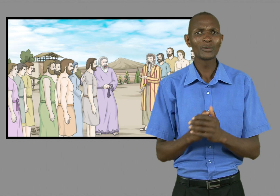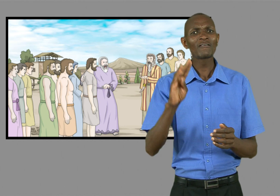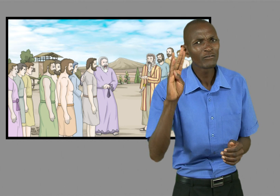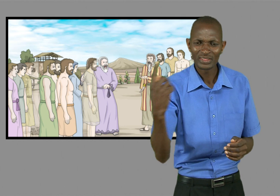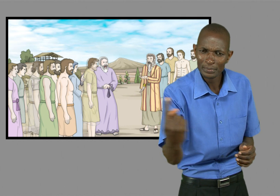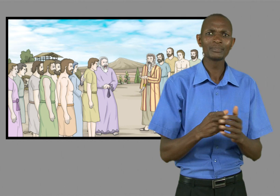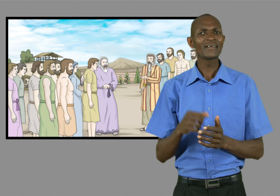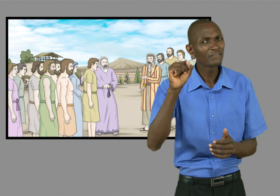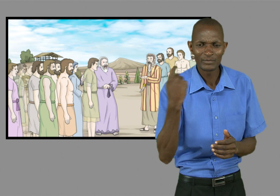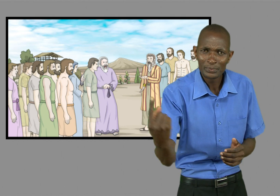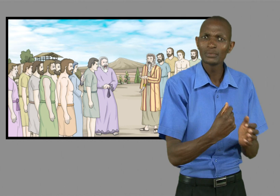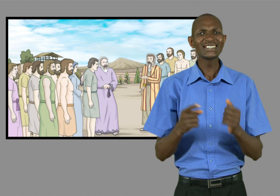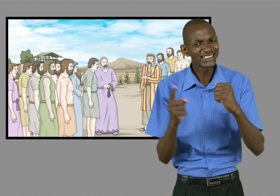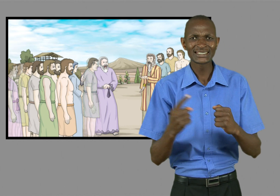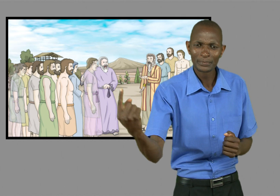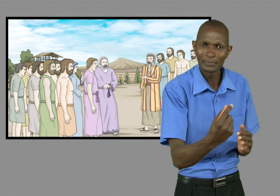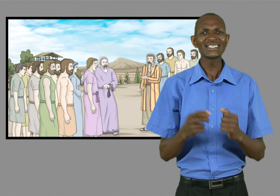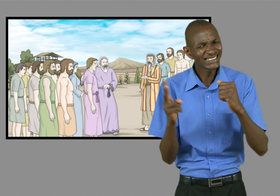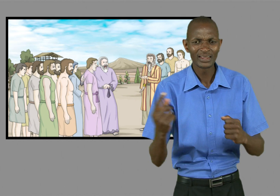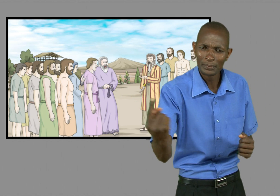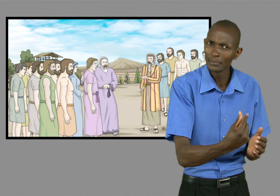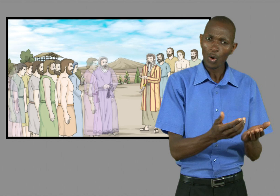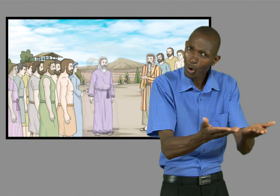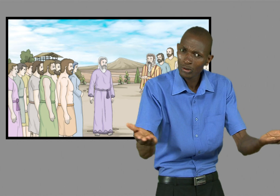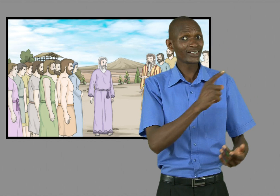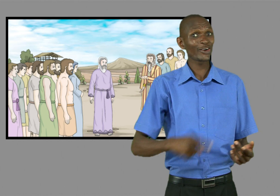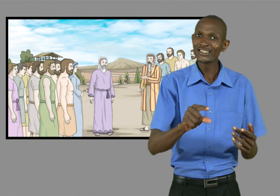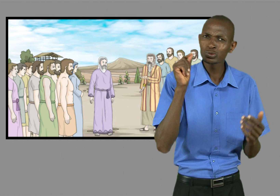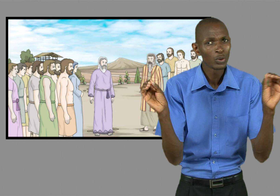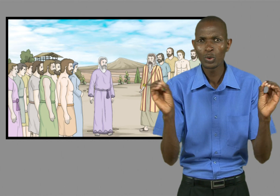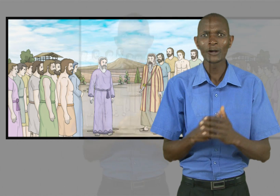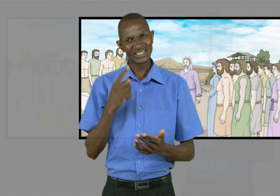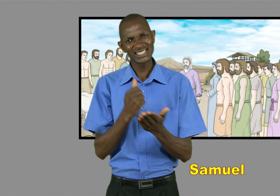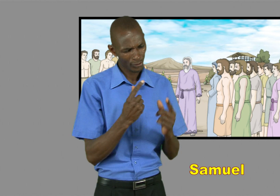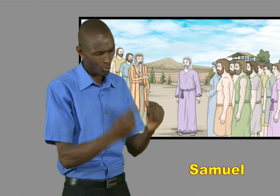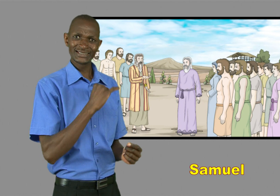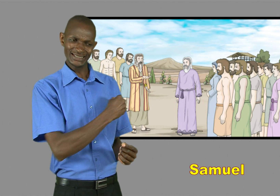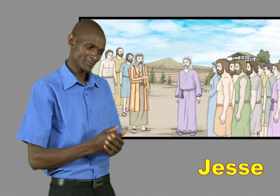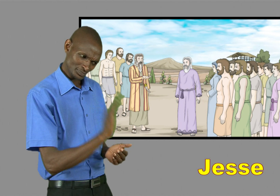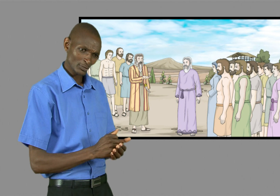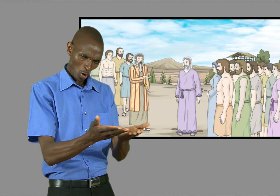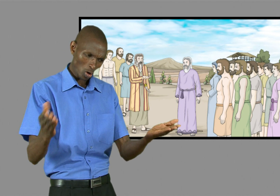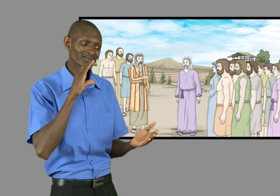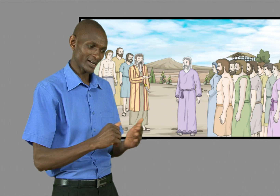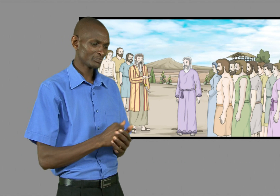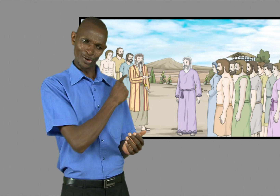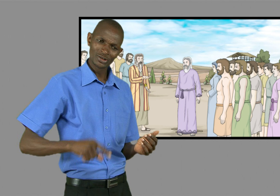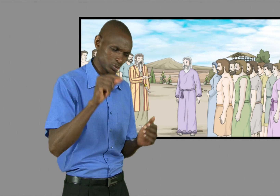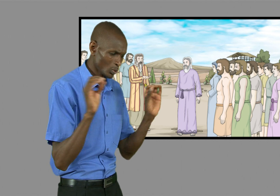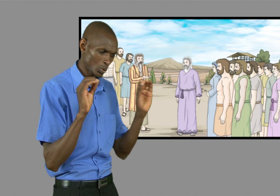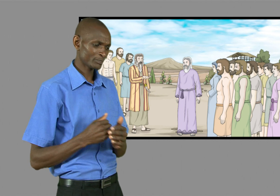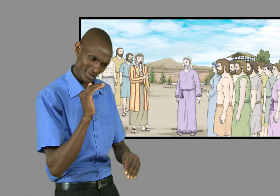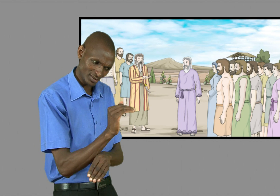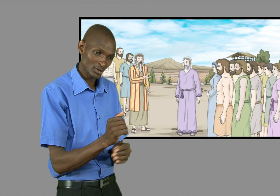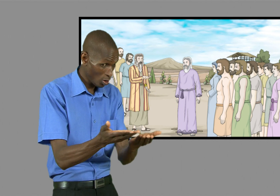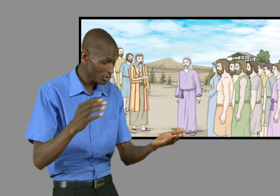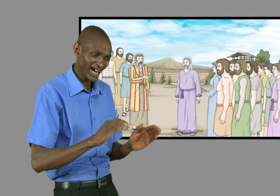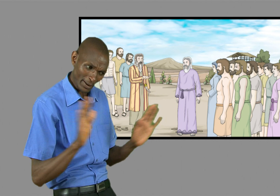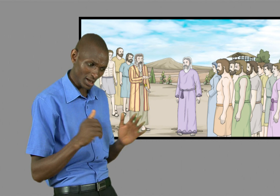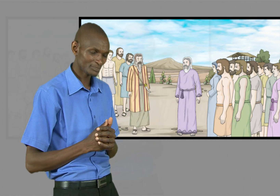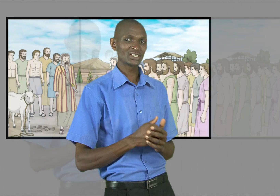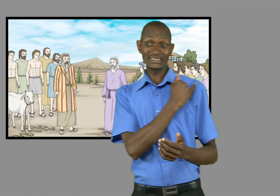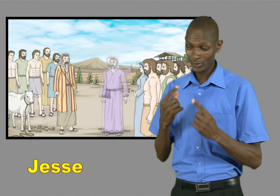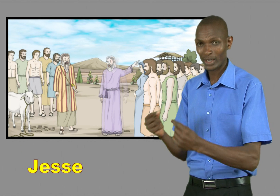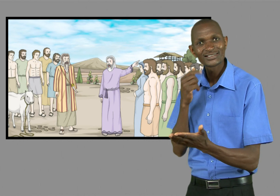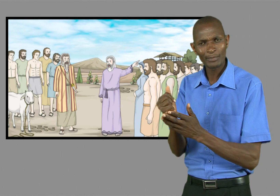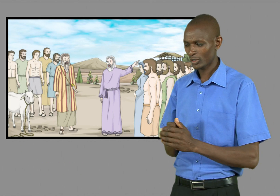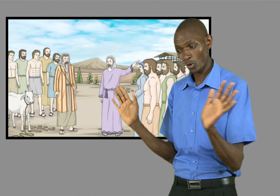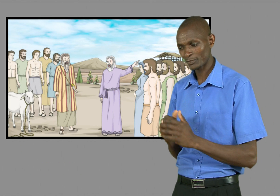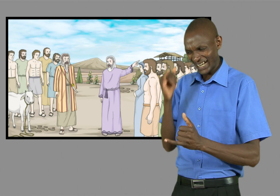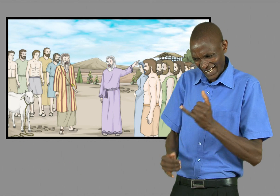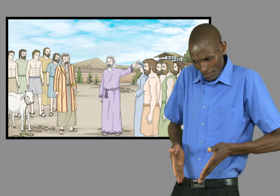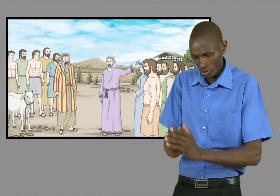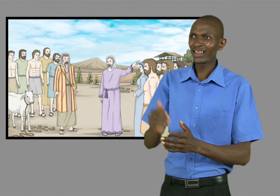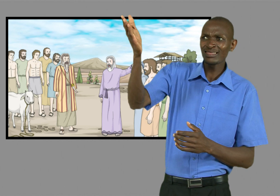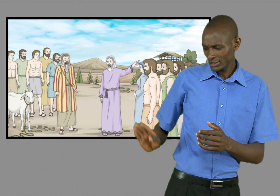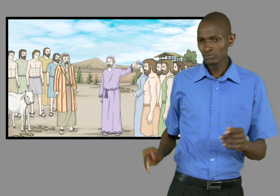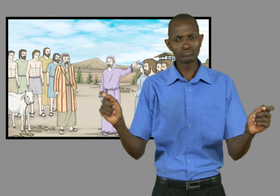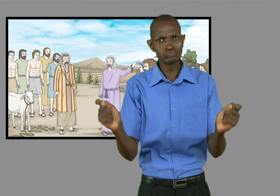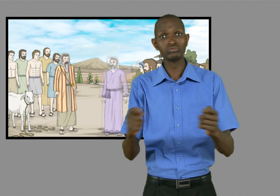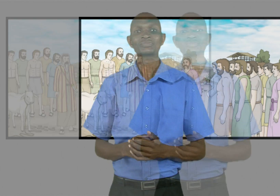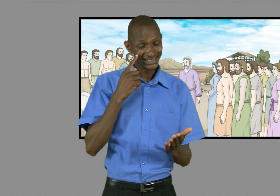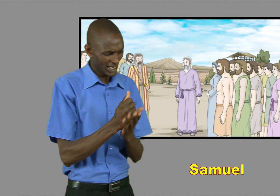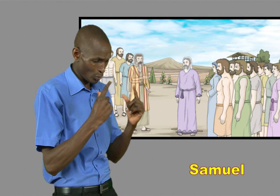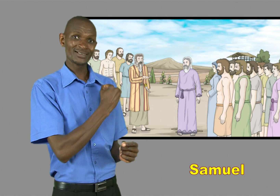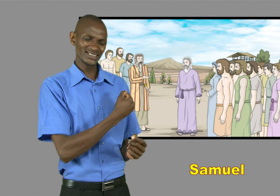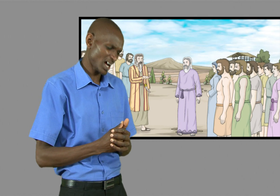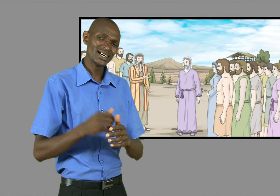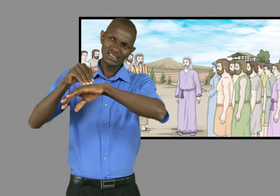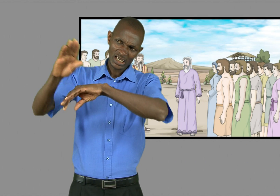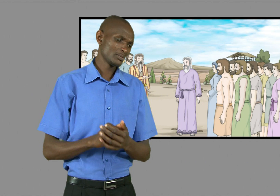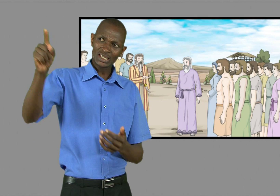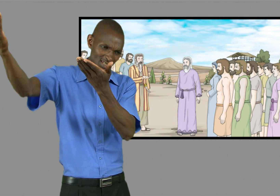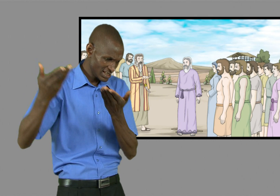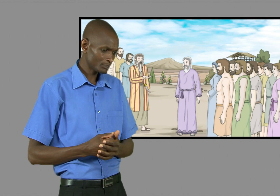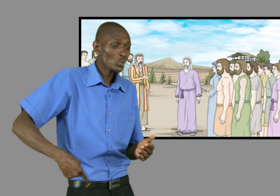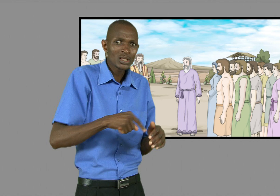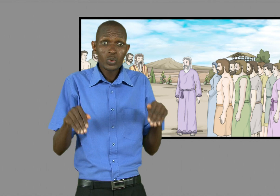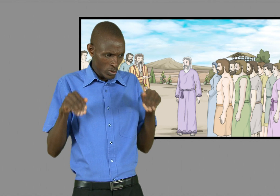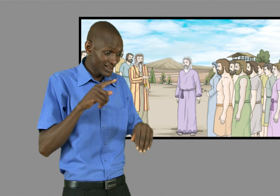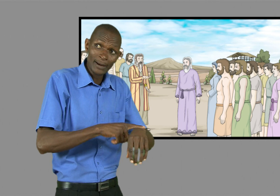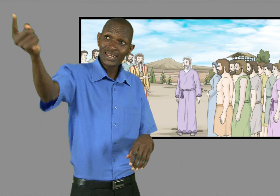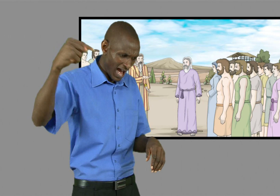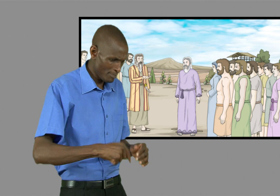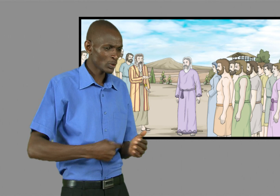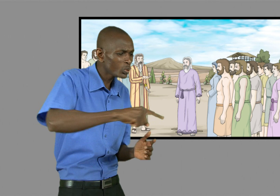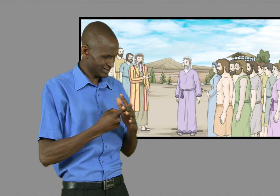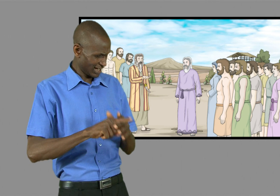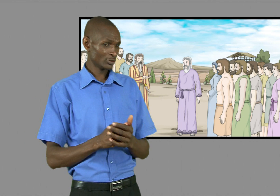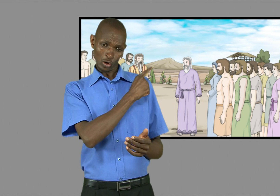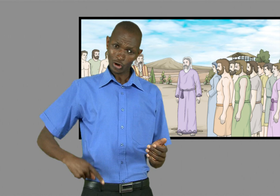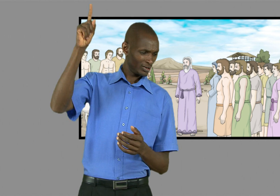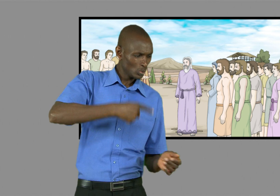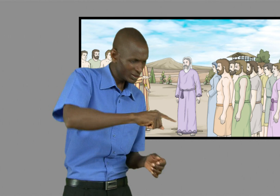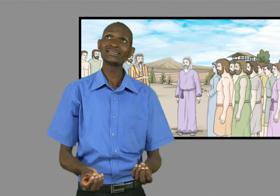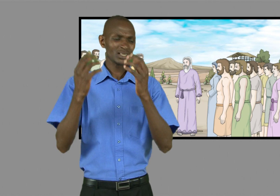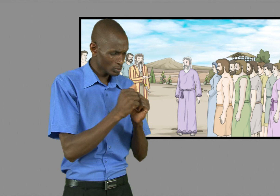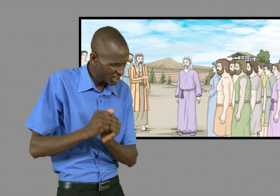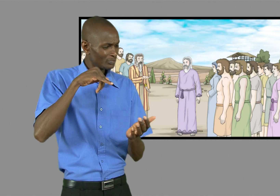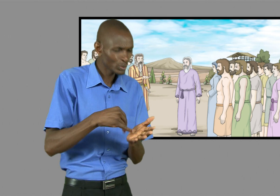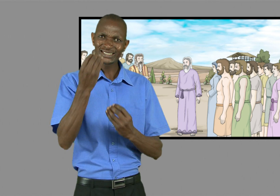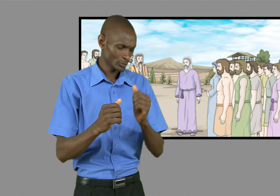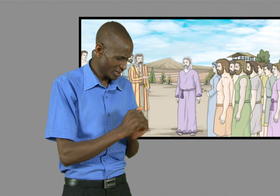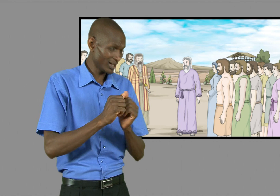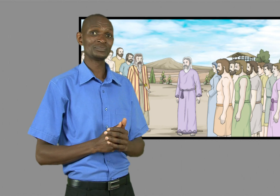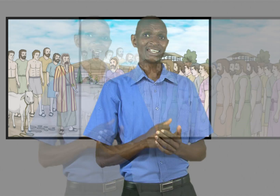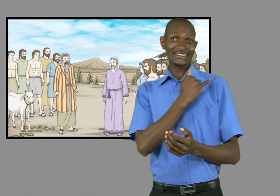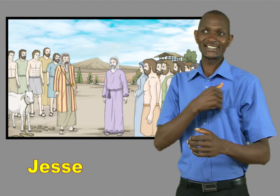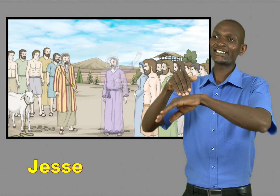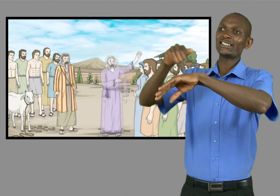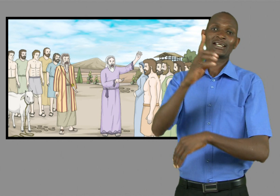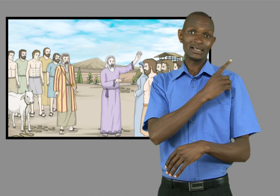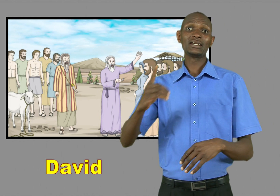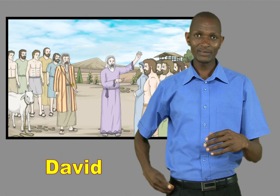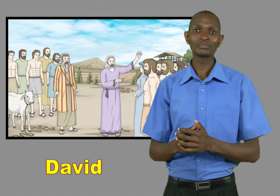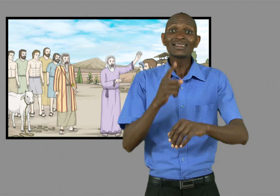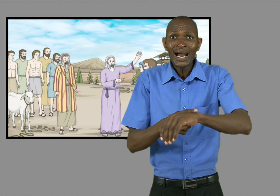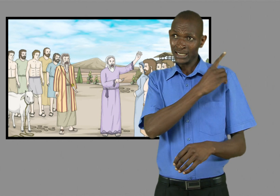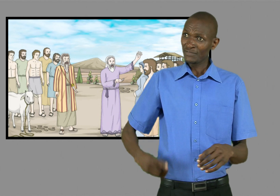Thus Jesse made seven of his sons pass before Samuel, but Samuel told him, “The LORD has not chosen any of these.” And Samuel asked him, “Are these all the sons you have?” “There is still the youngest,” Jesse replied, “but he is tending the sheep.” “Send for him,” Samuel replied.